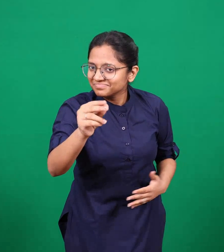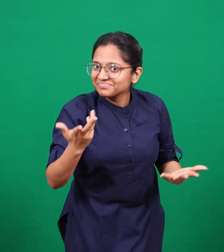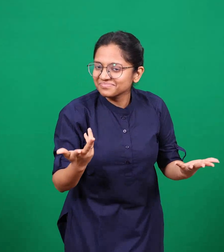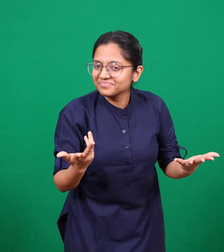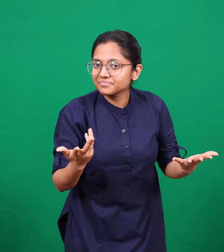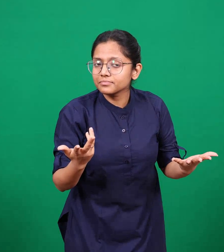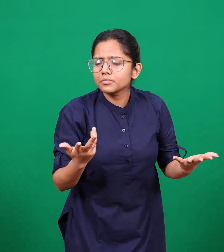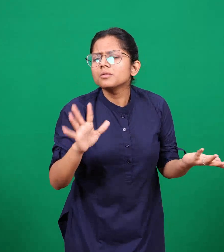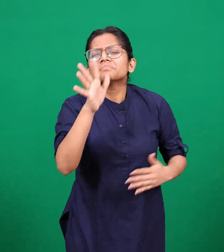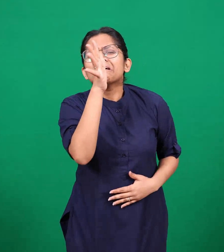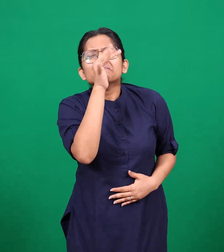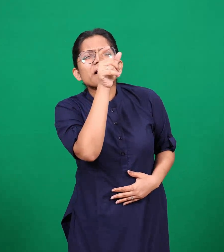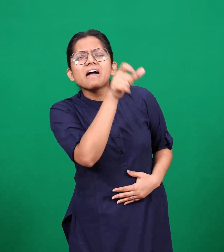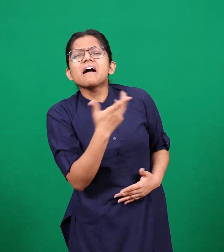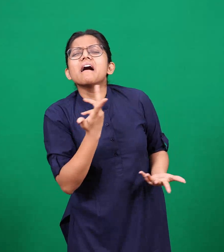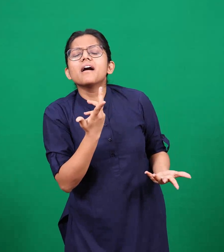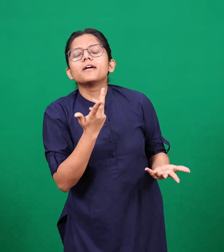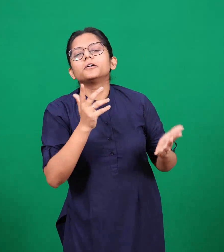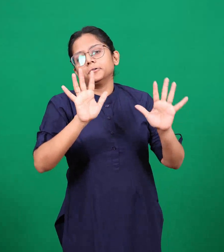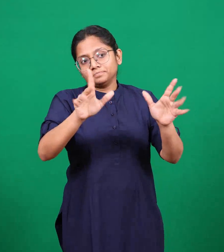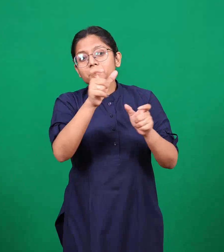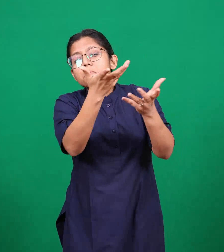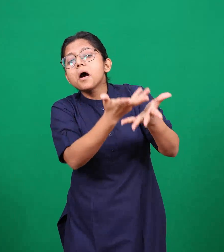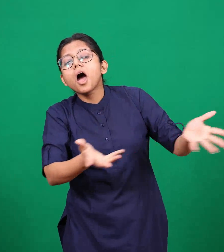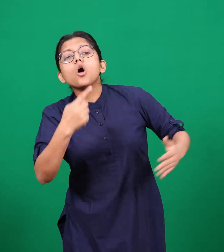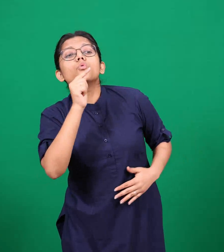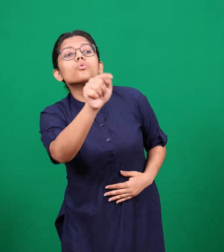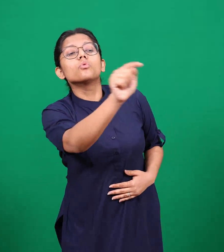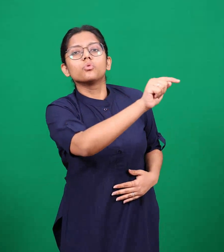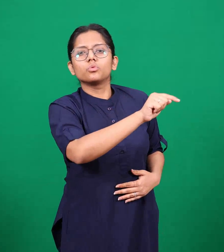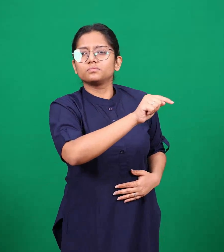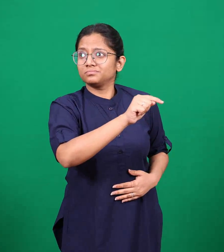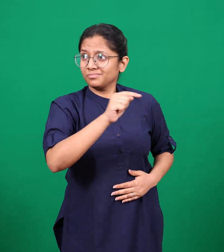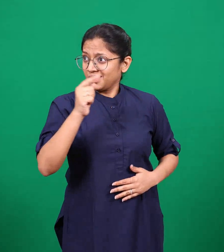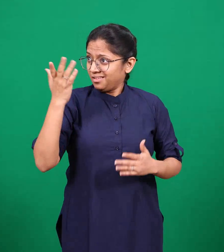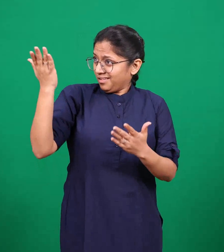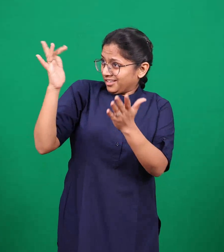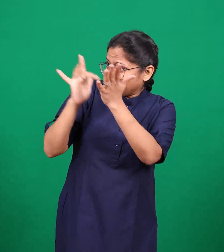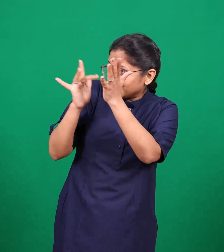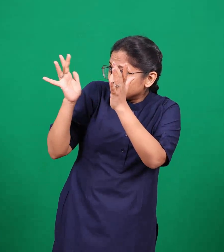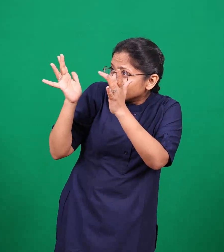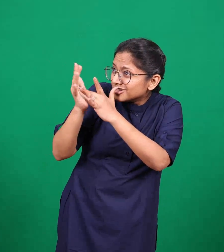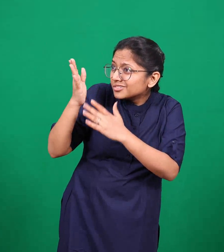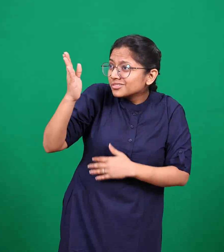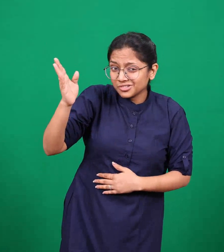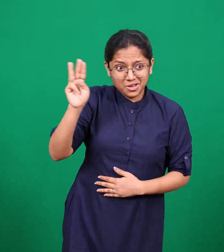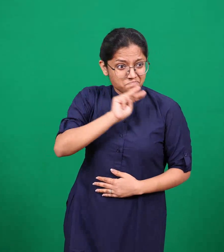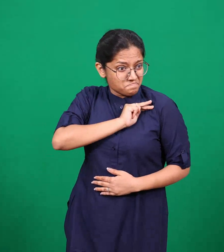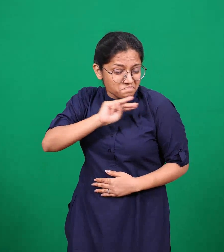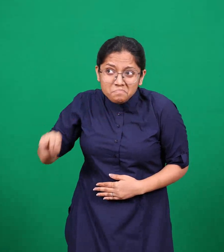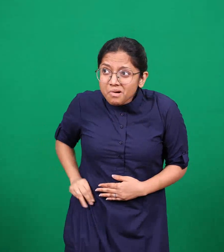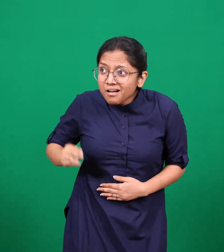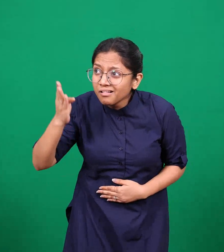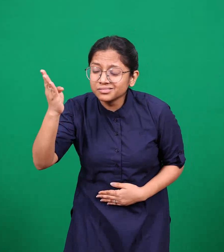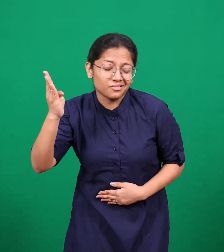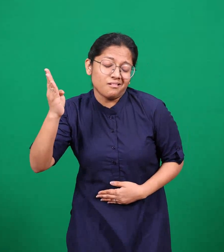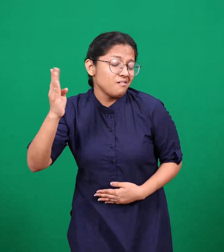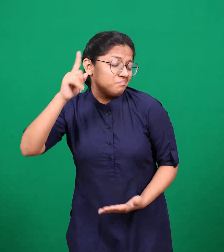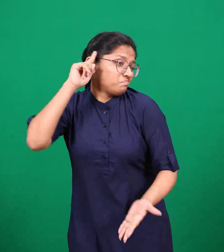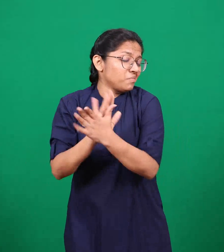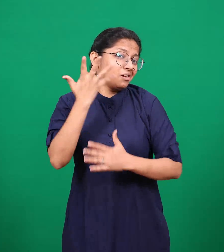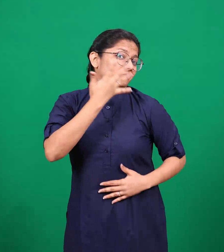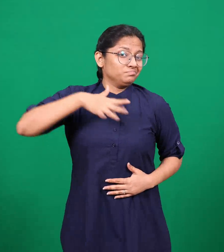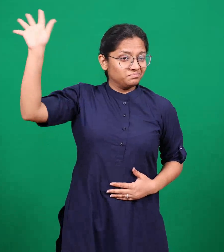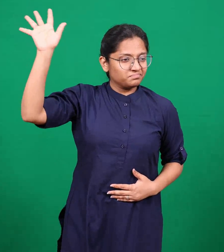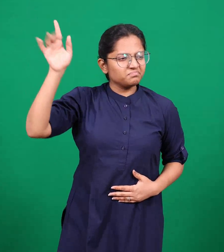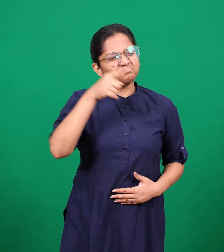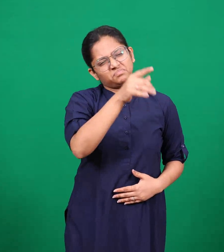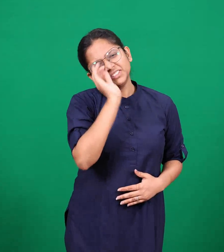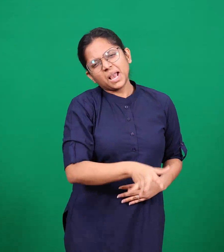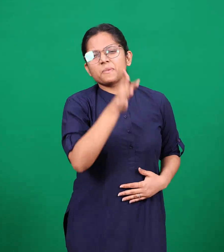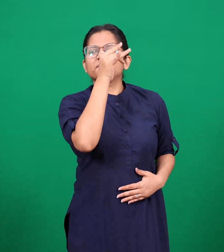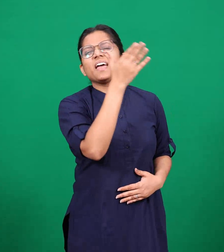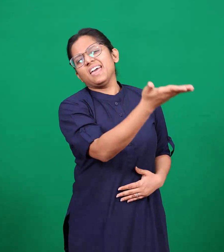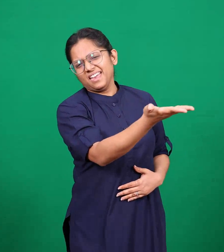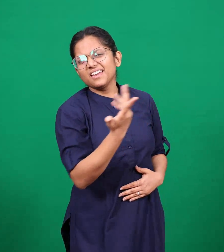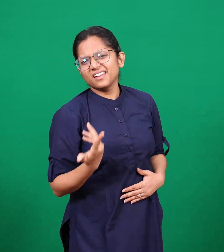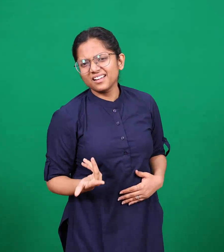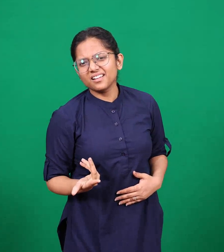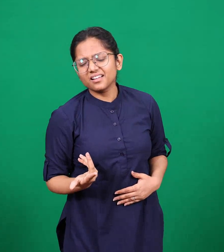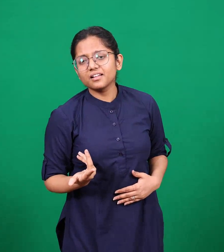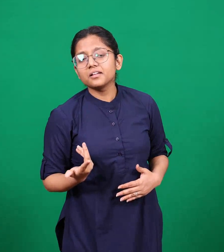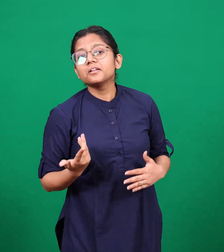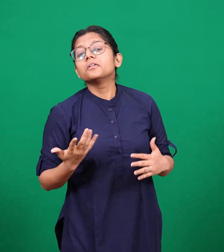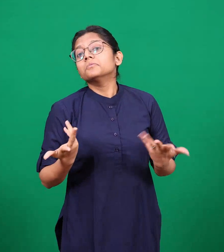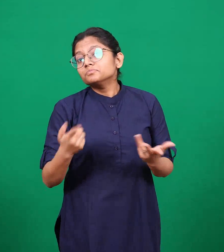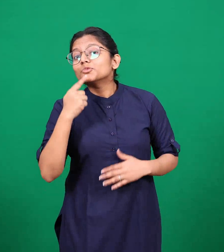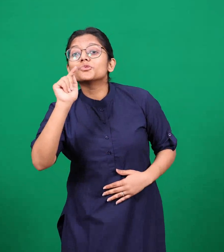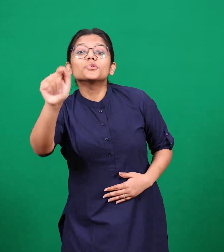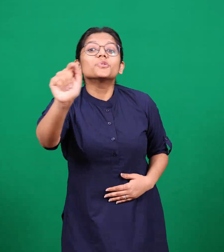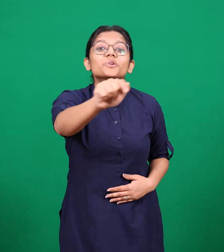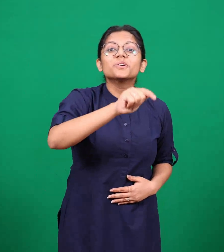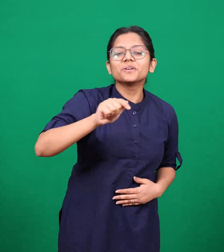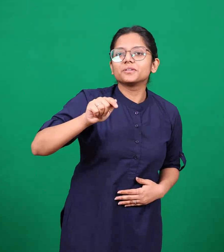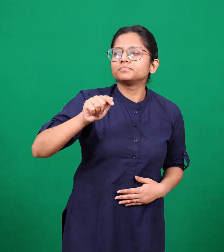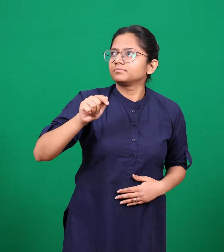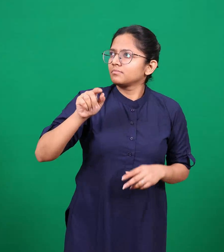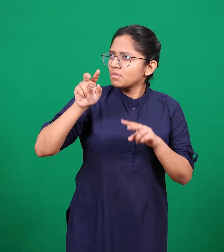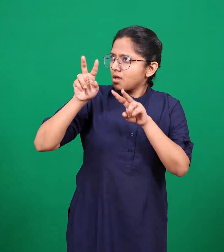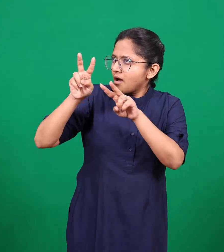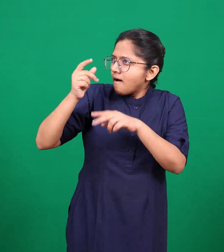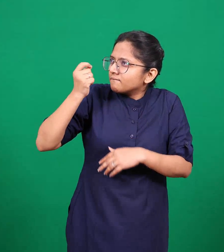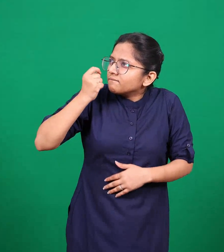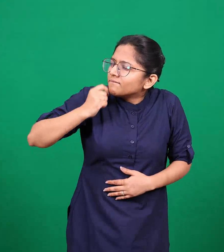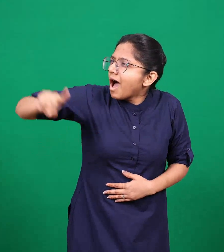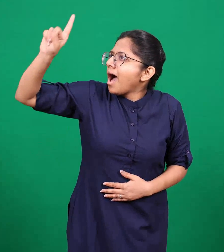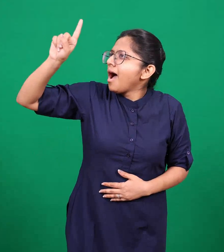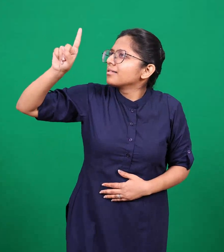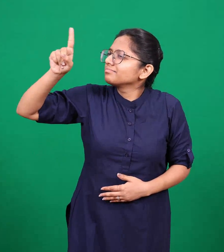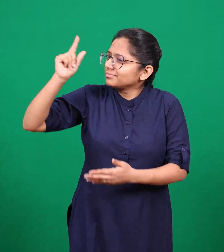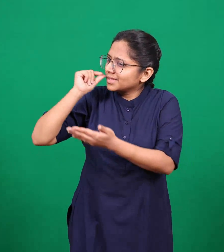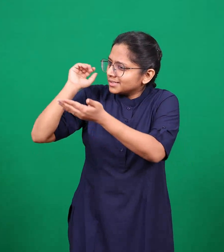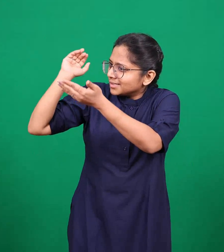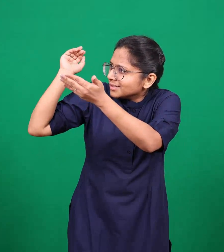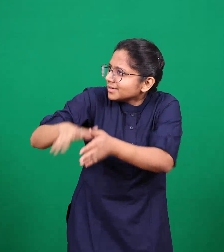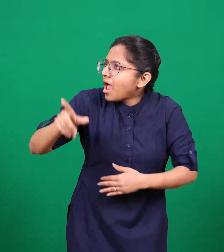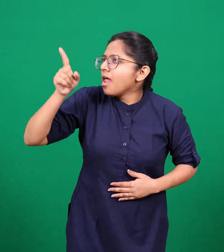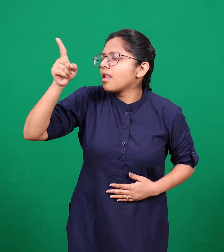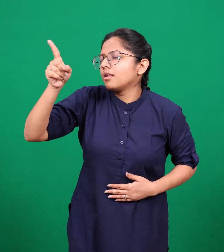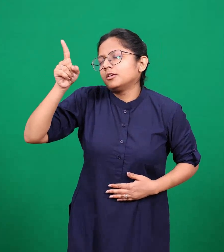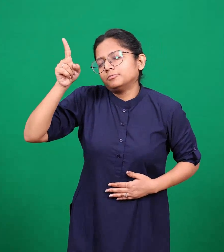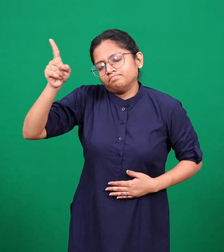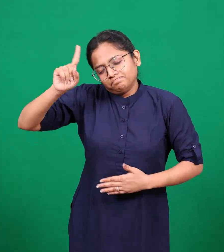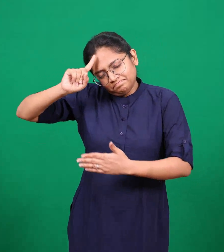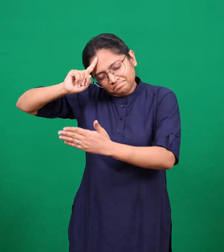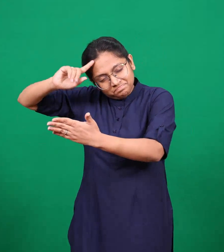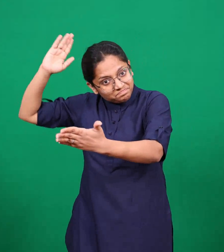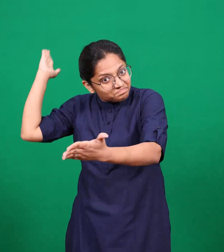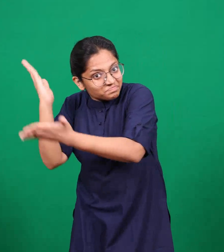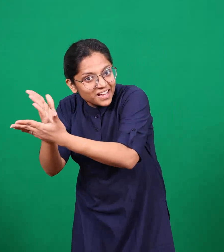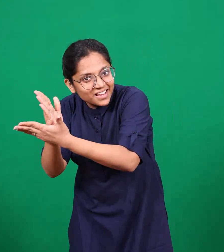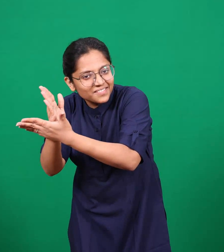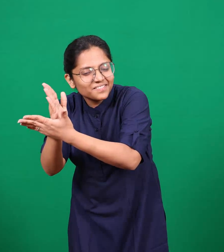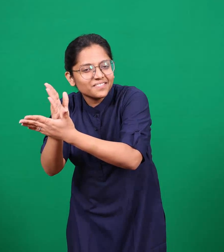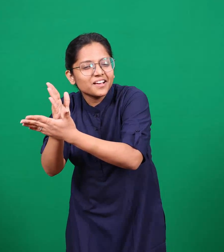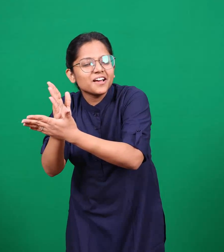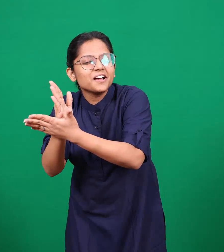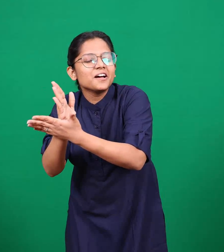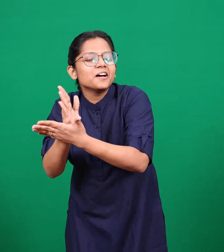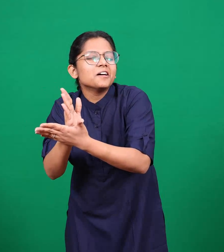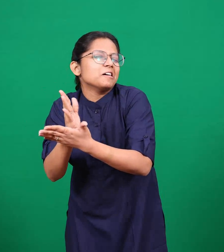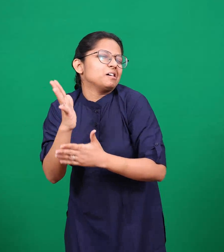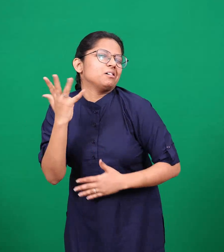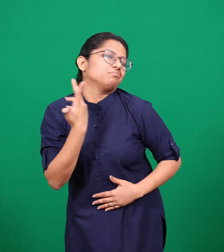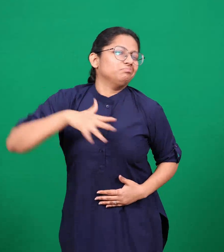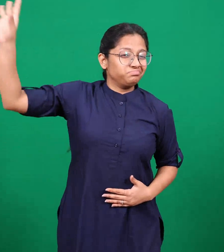Who is the liar, if it is not the one who denies that Jesus is the Christ?